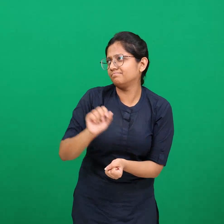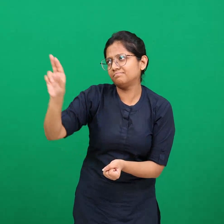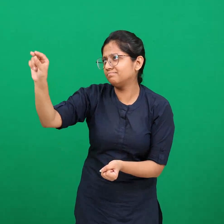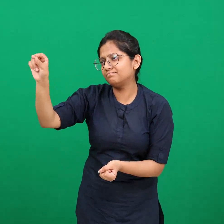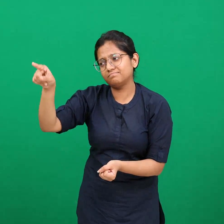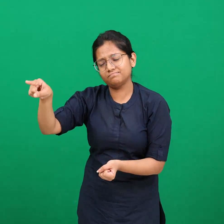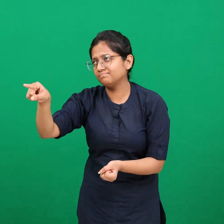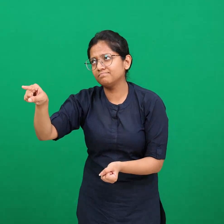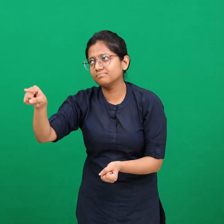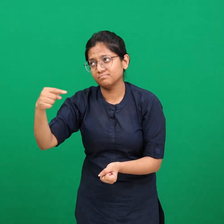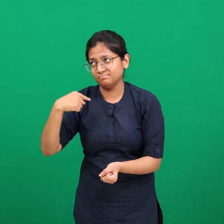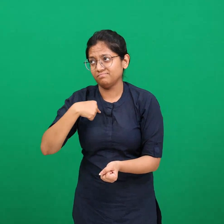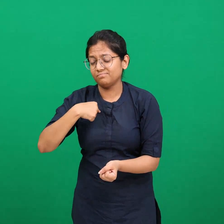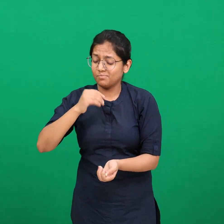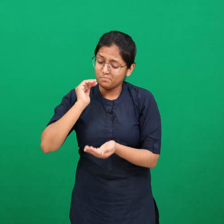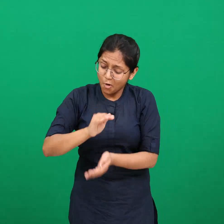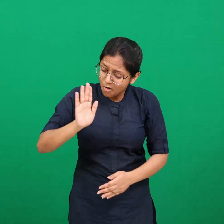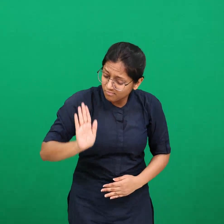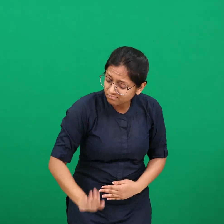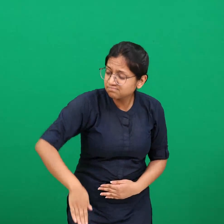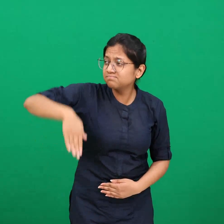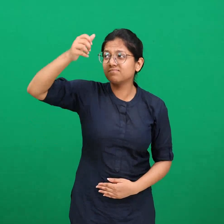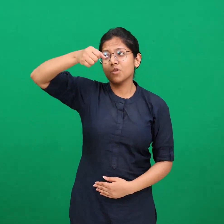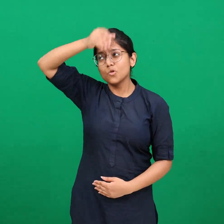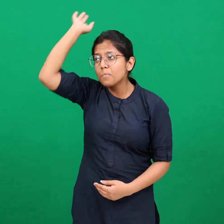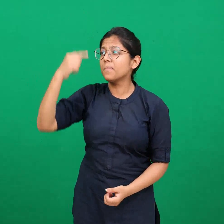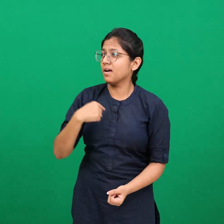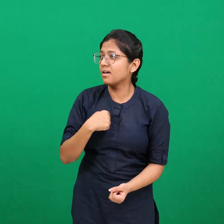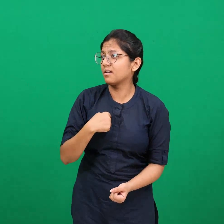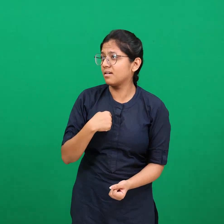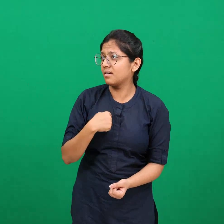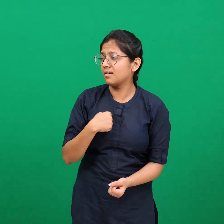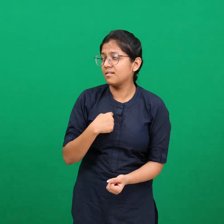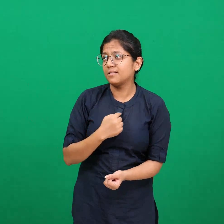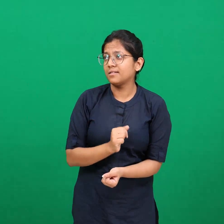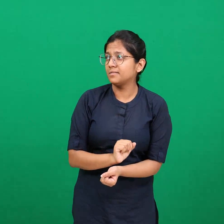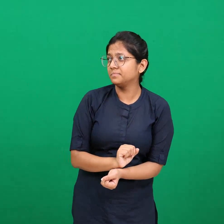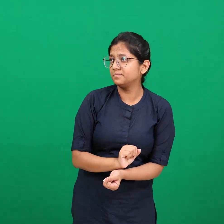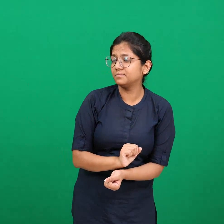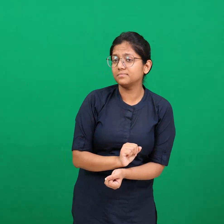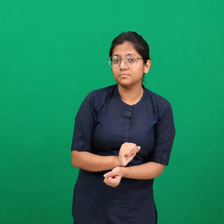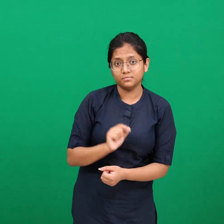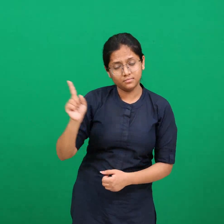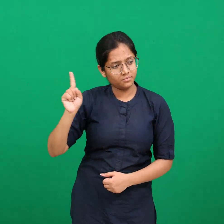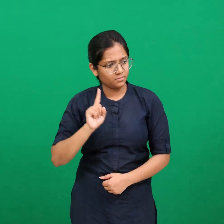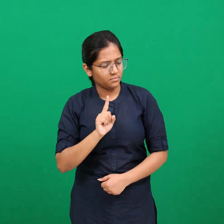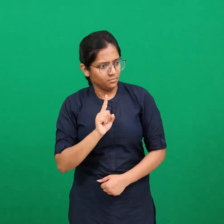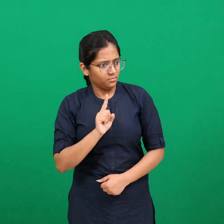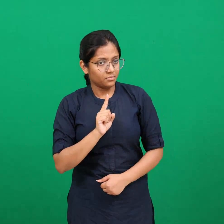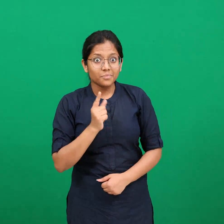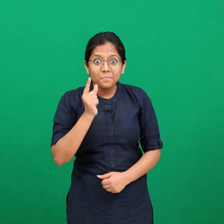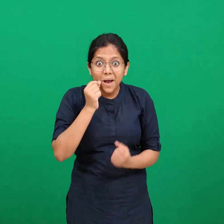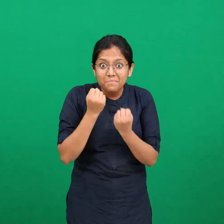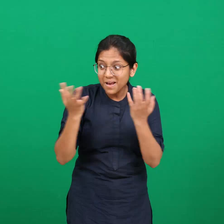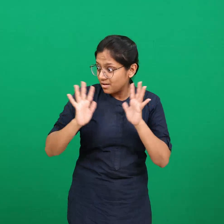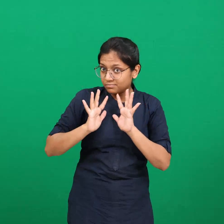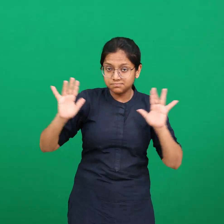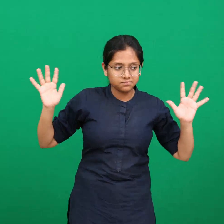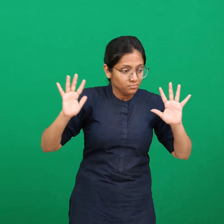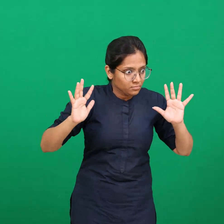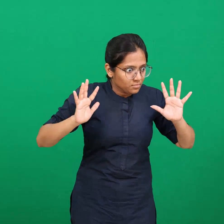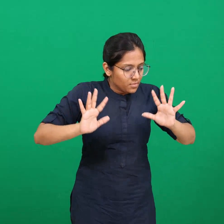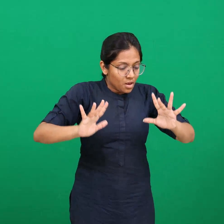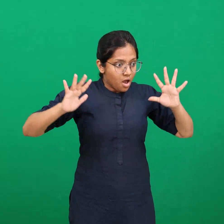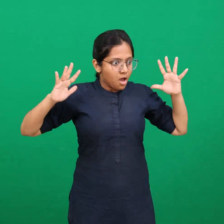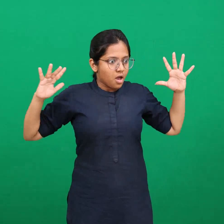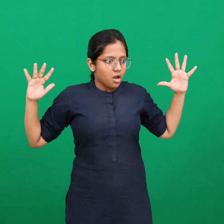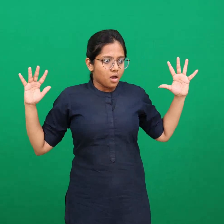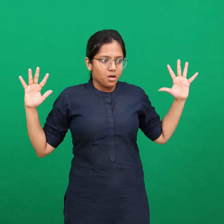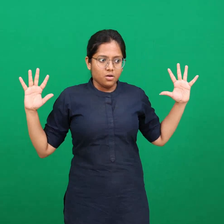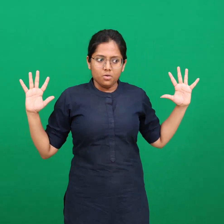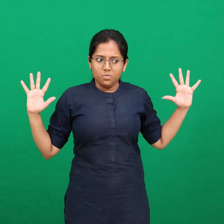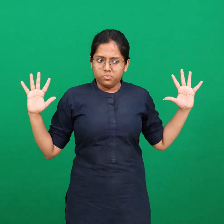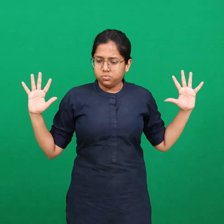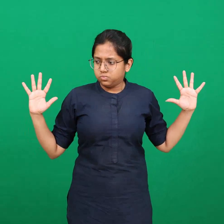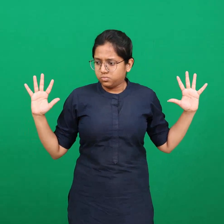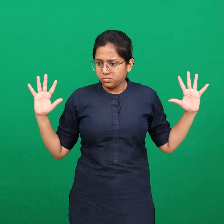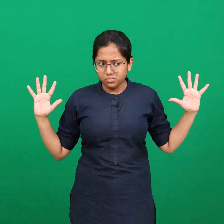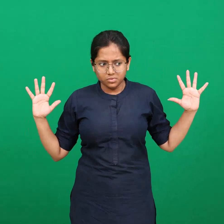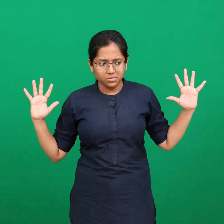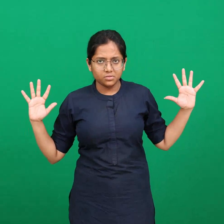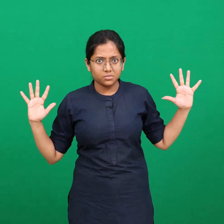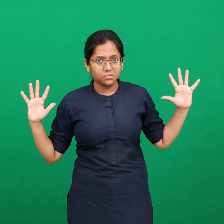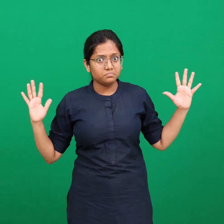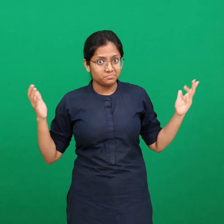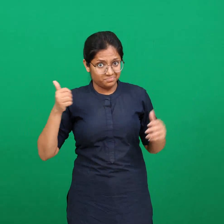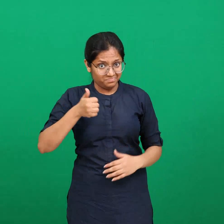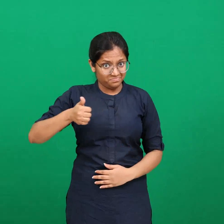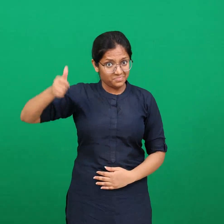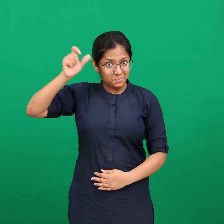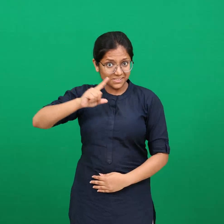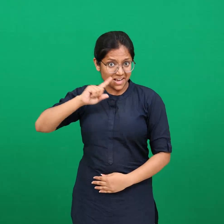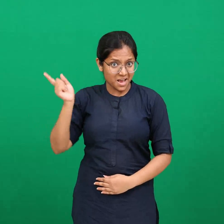"But I was born a citizen," Paul replied.